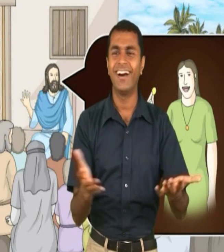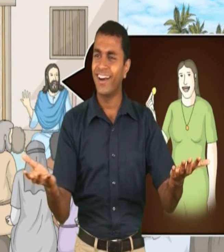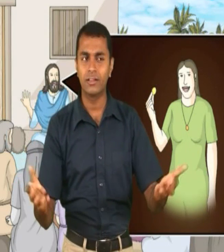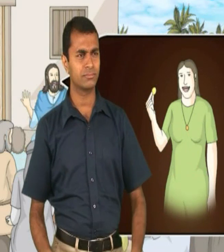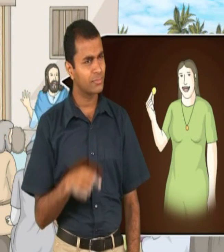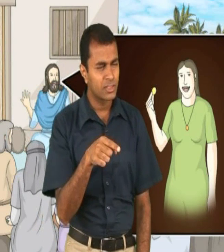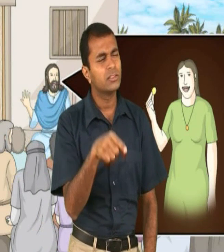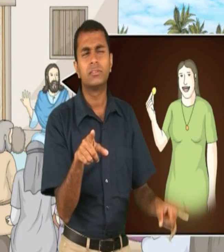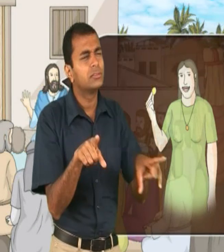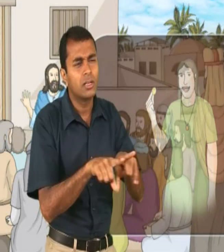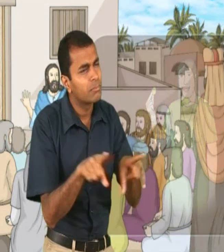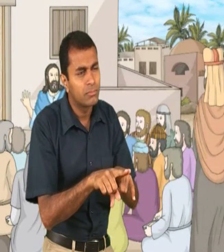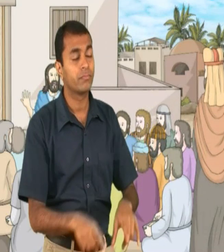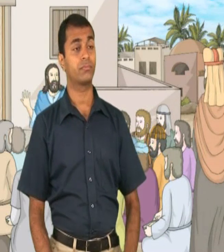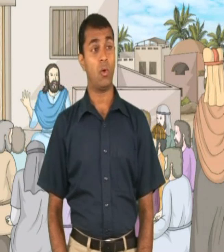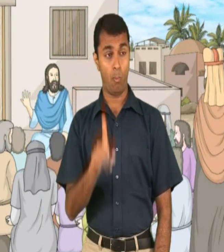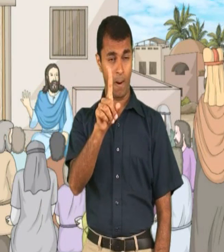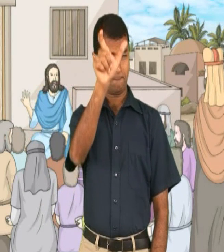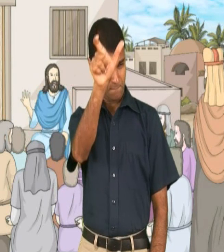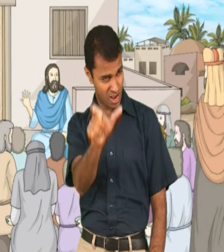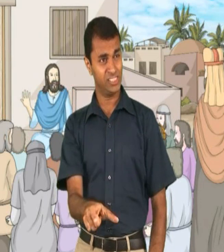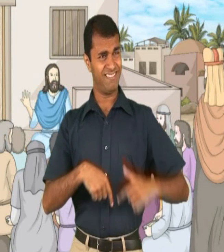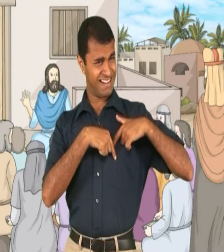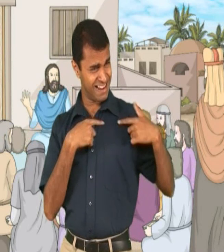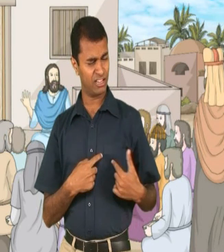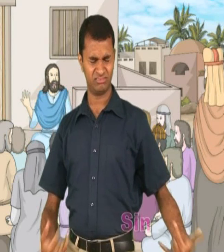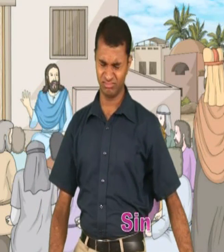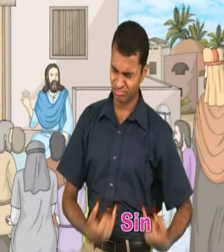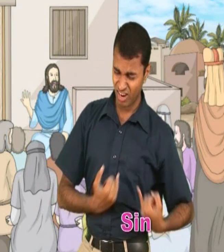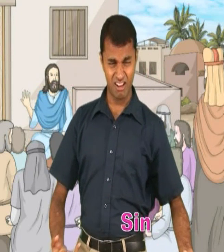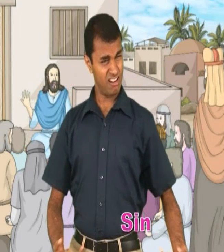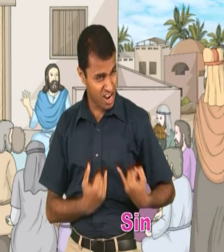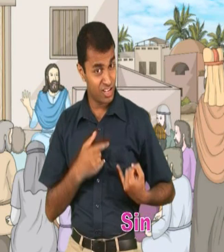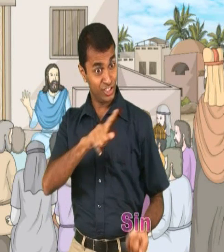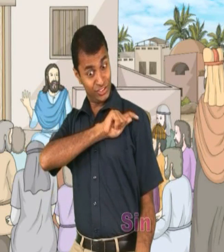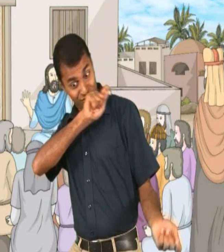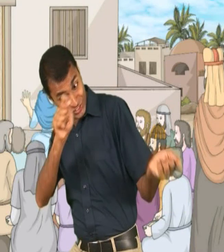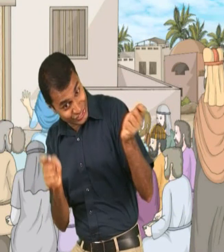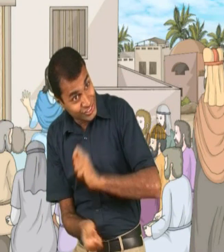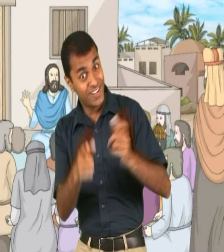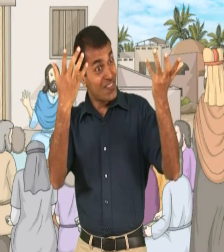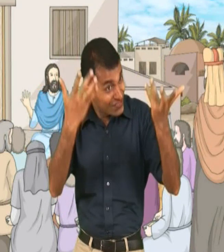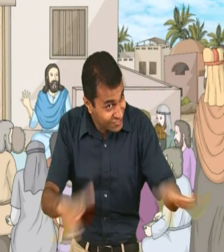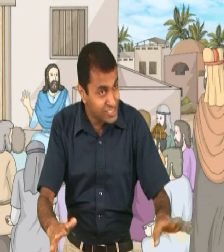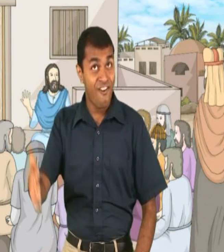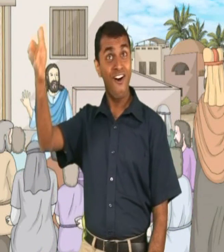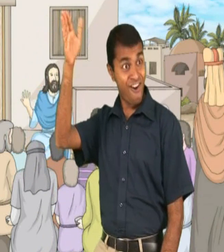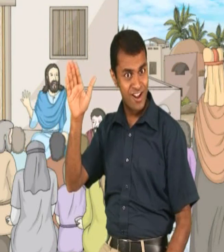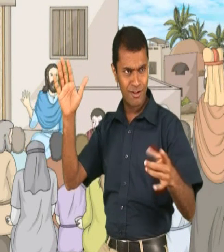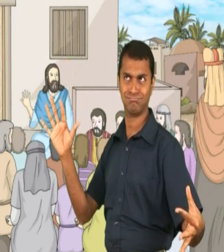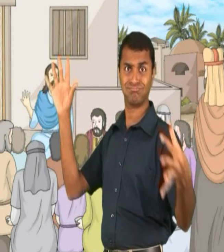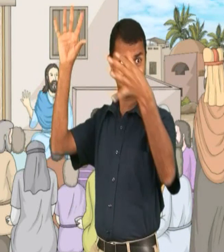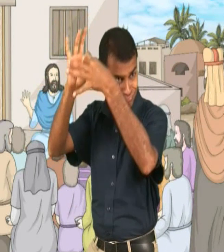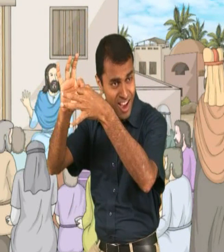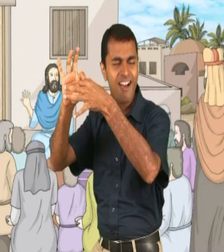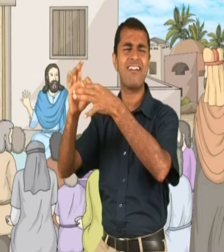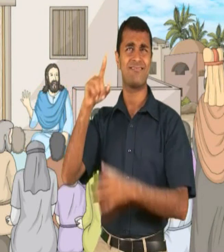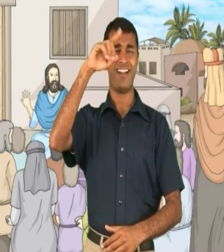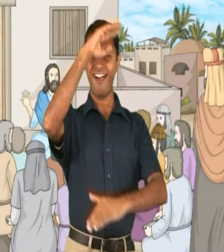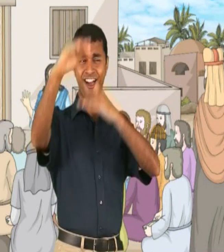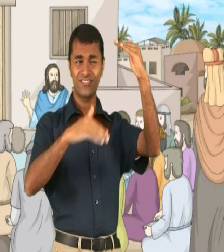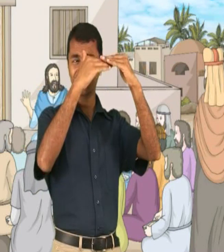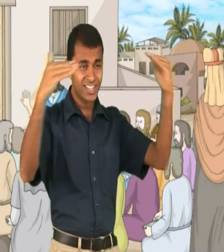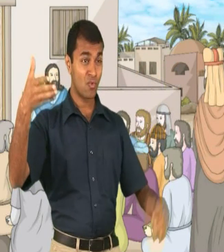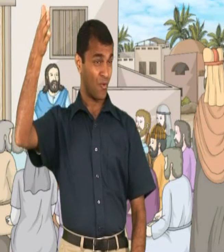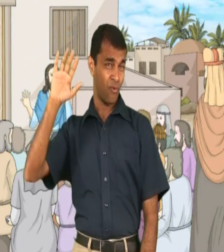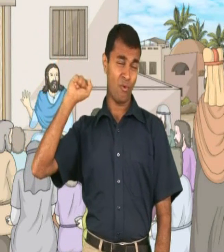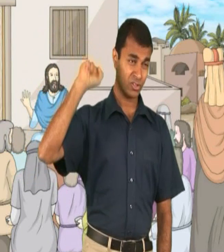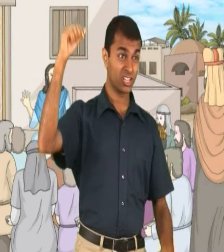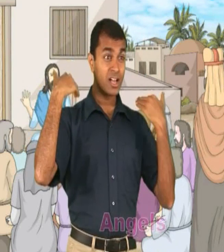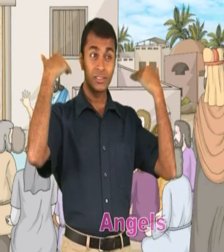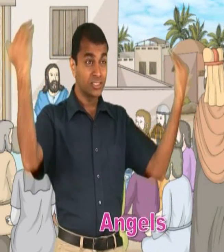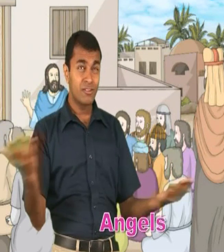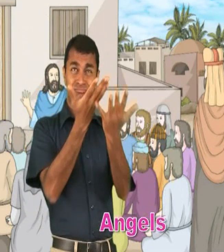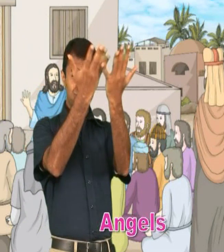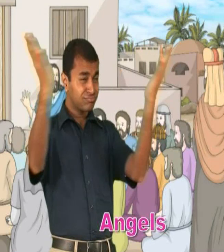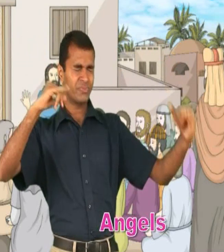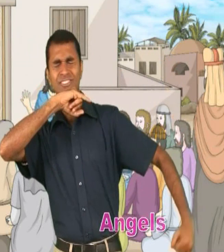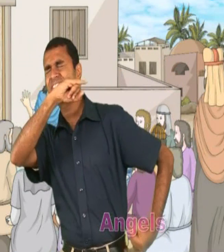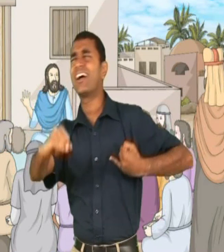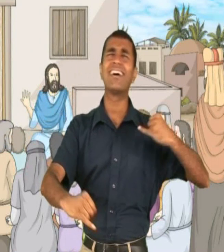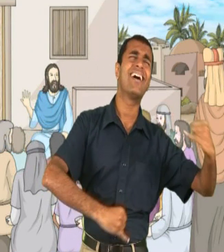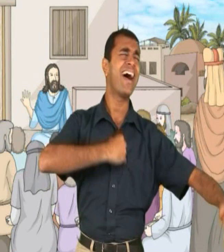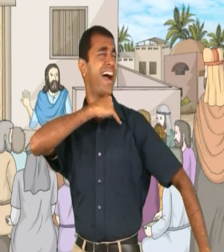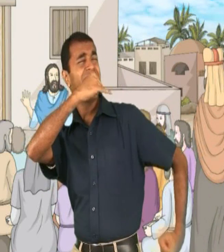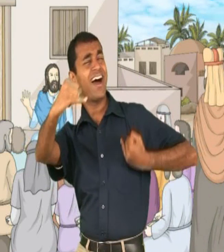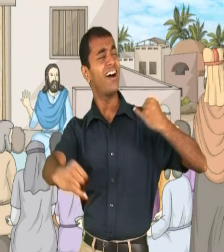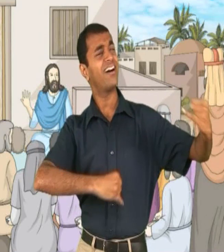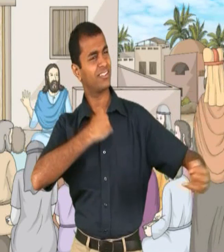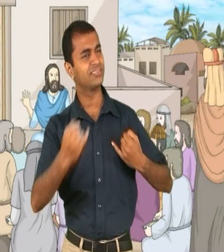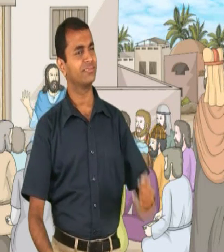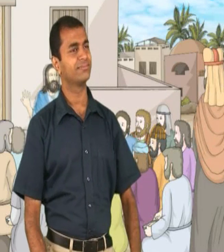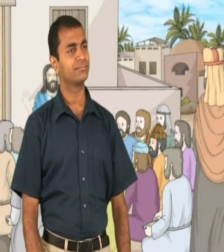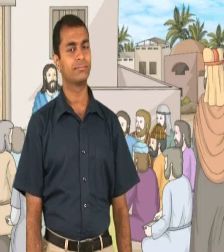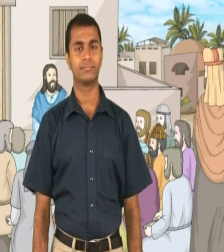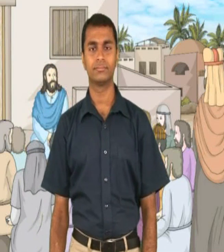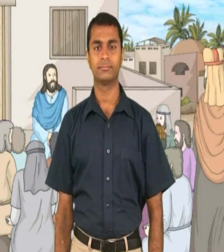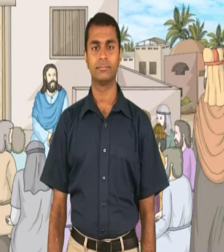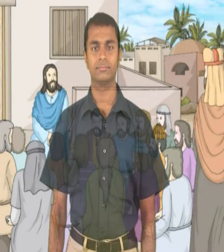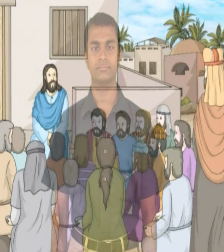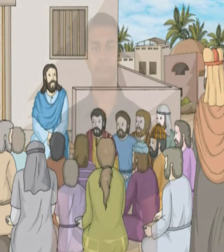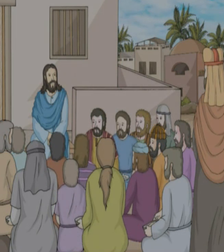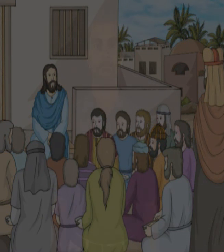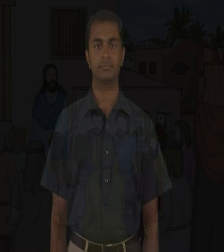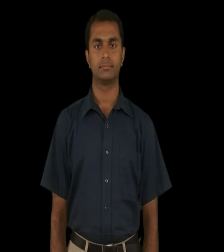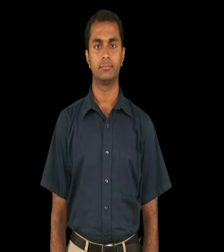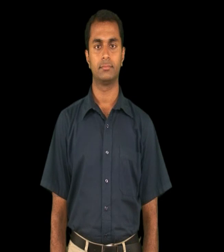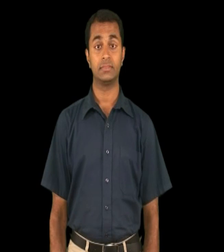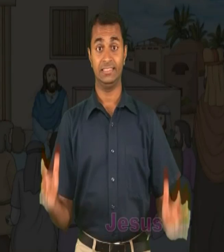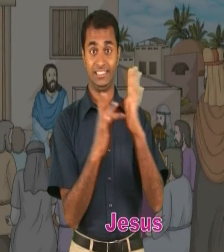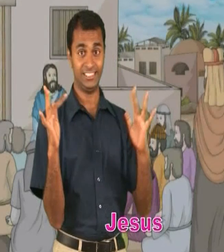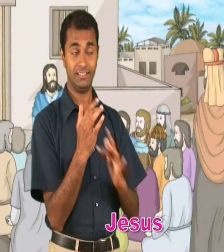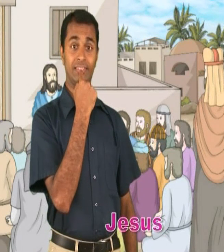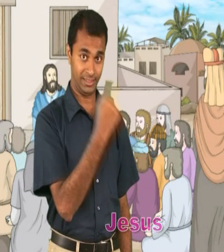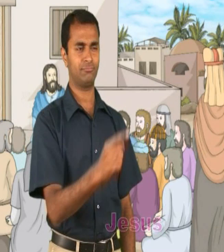In the same way, I tell you, there is joy in the presence of God’s angels over one sinner who repents.”